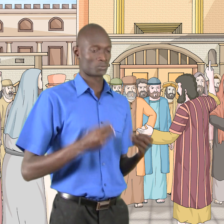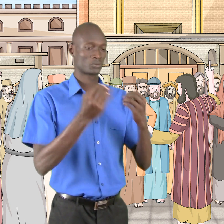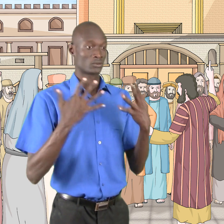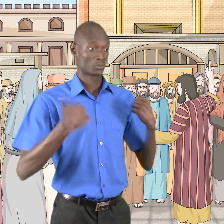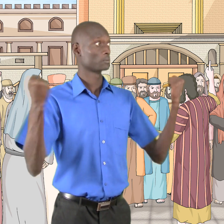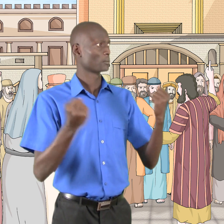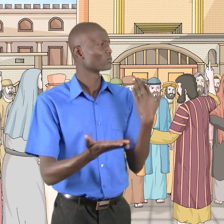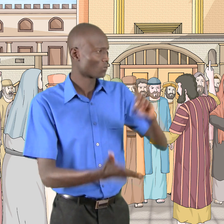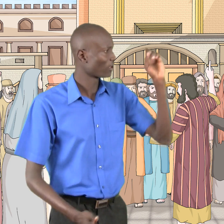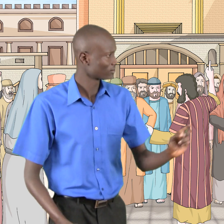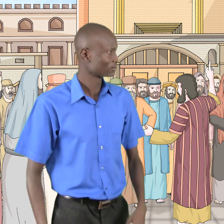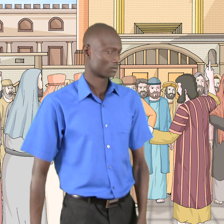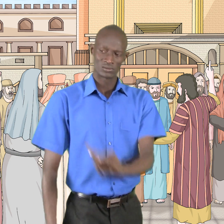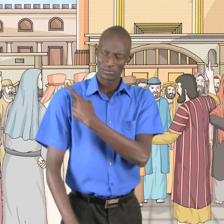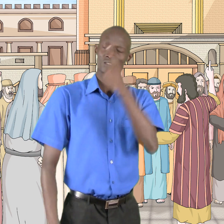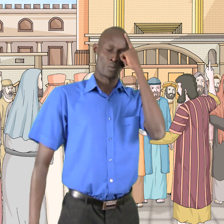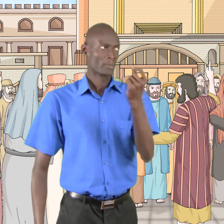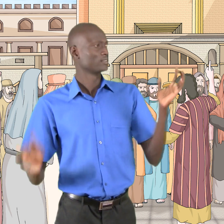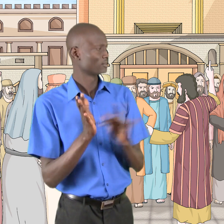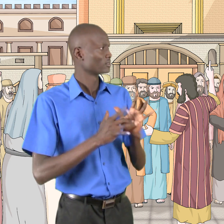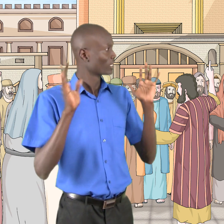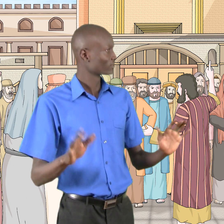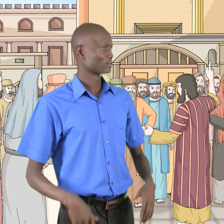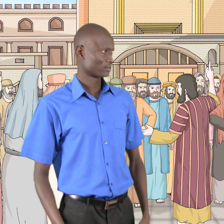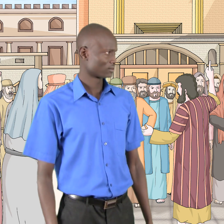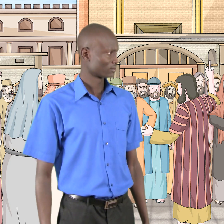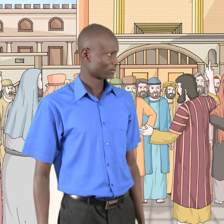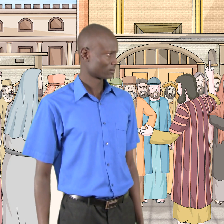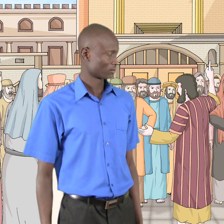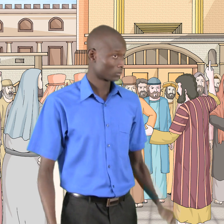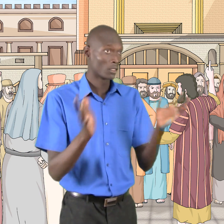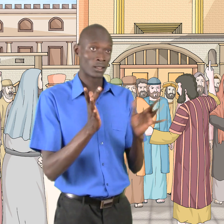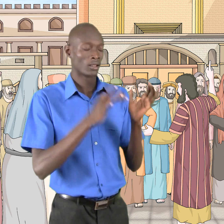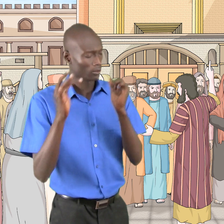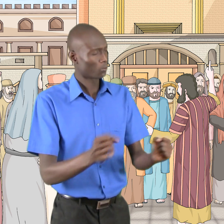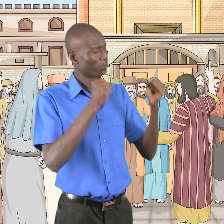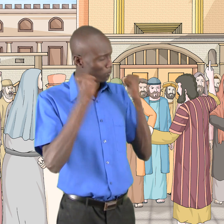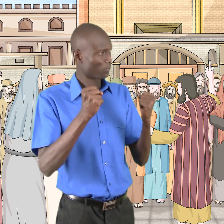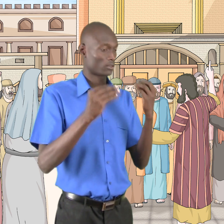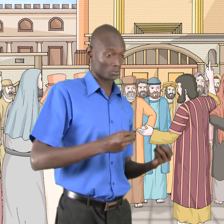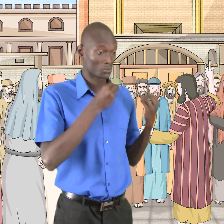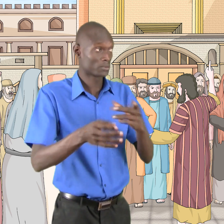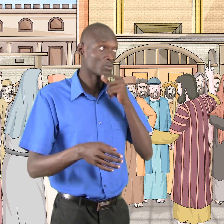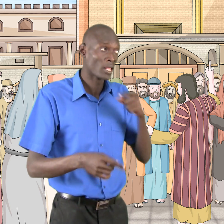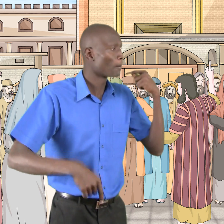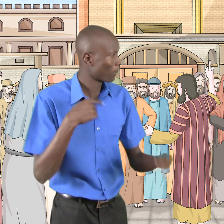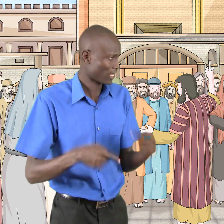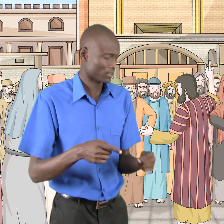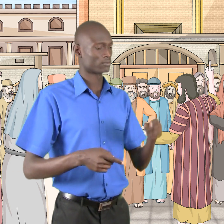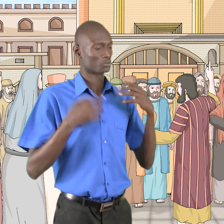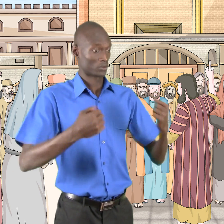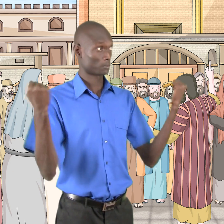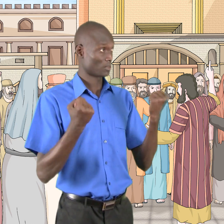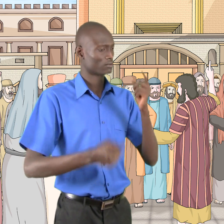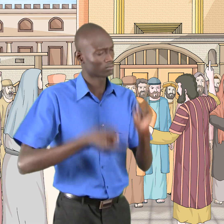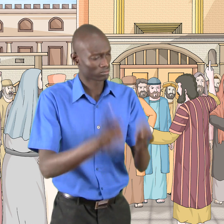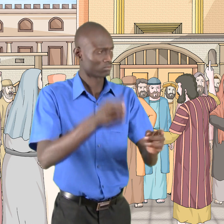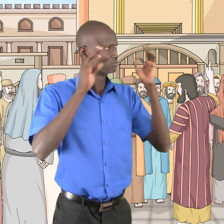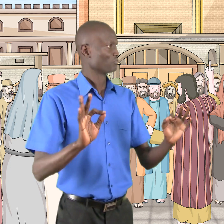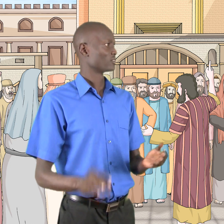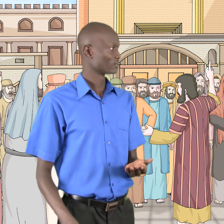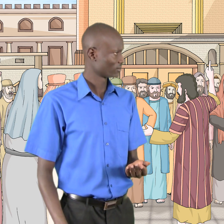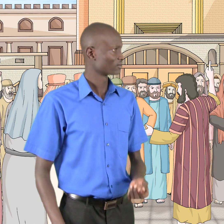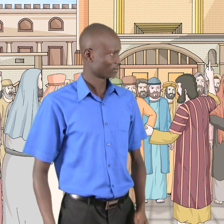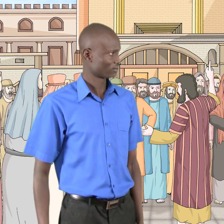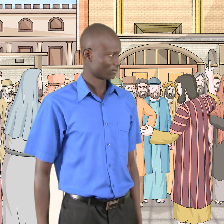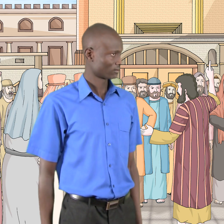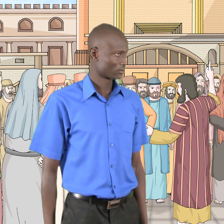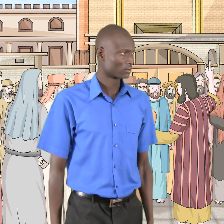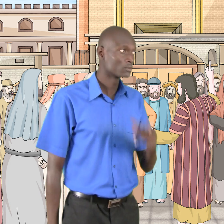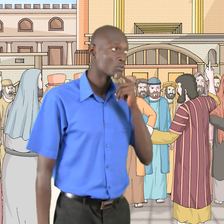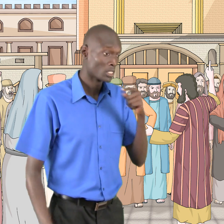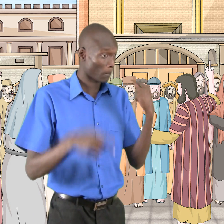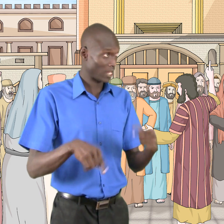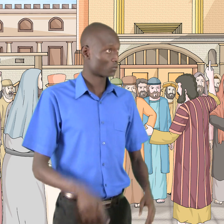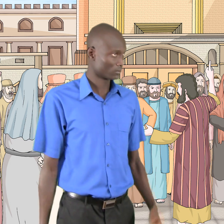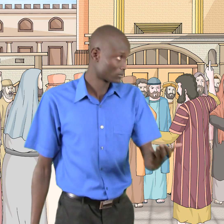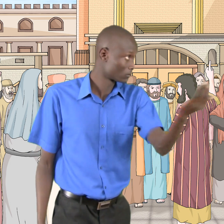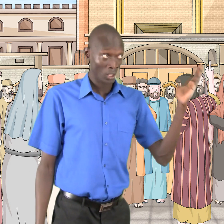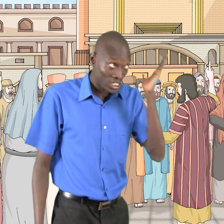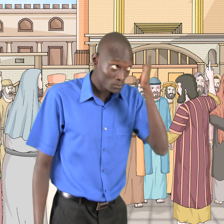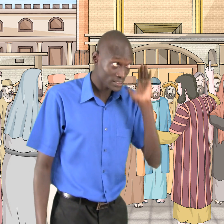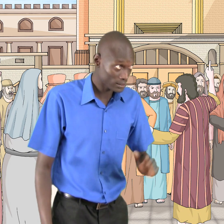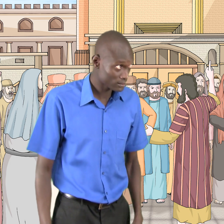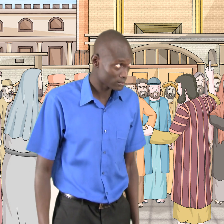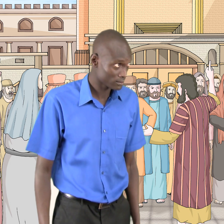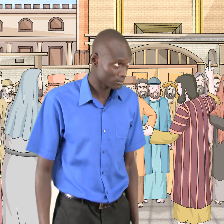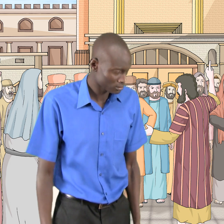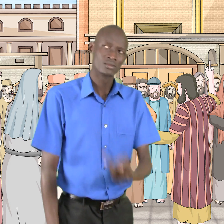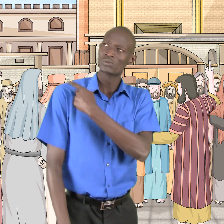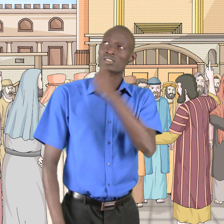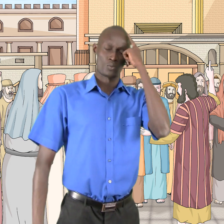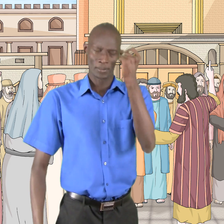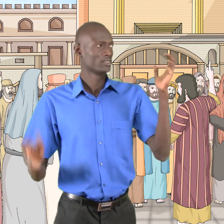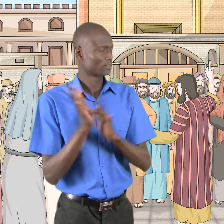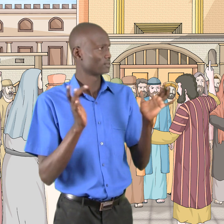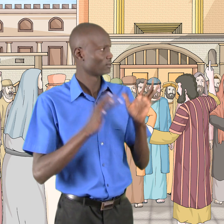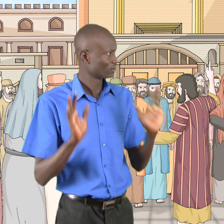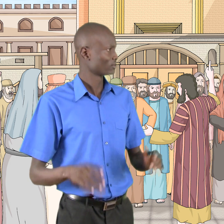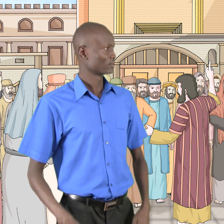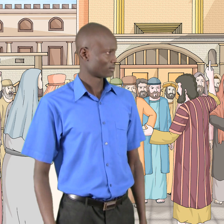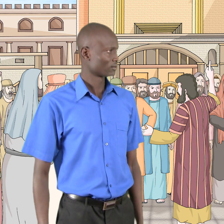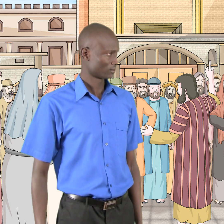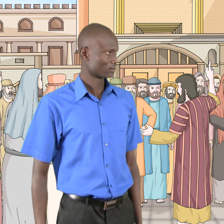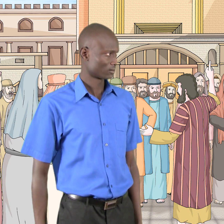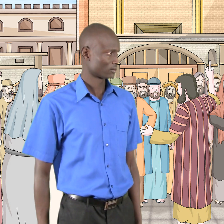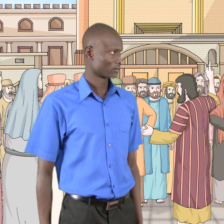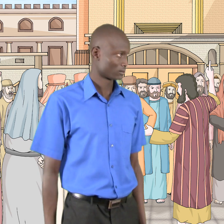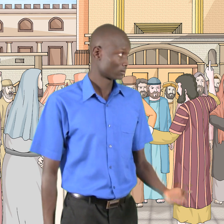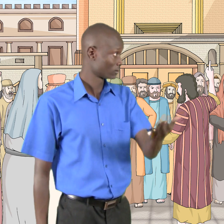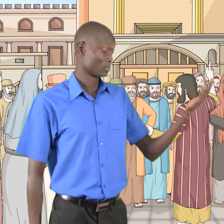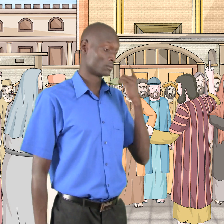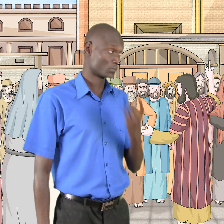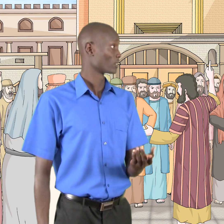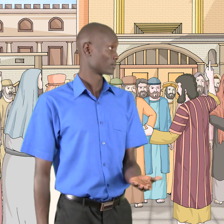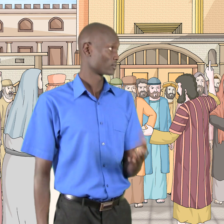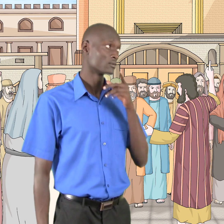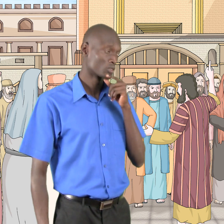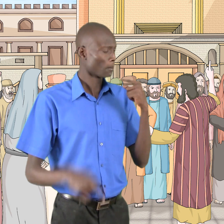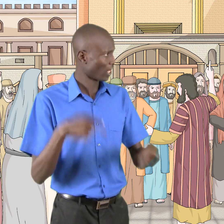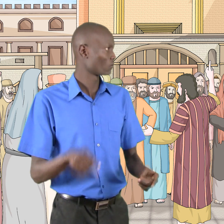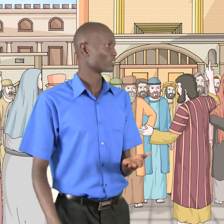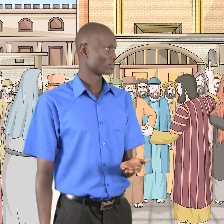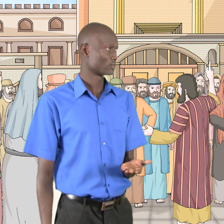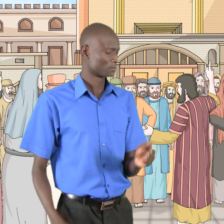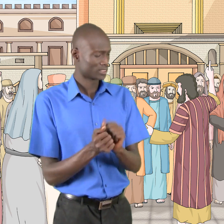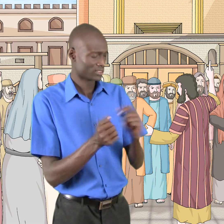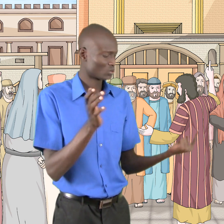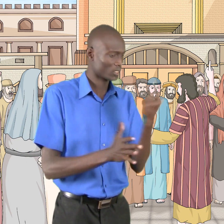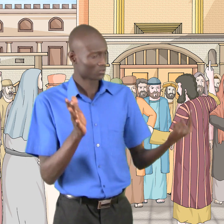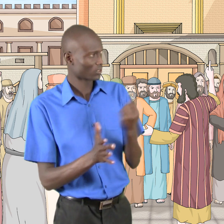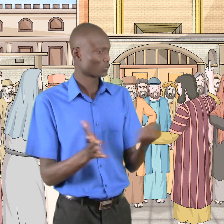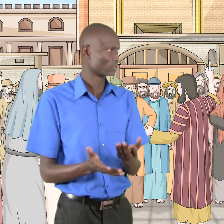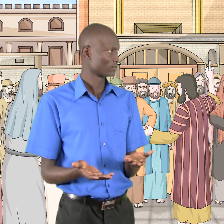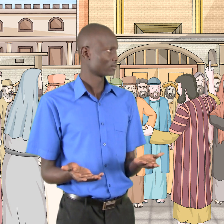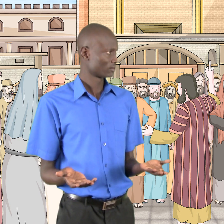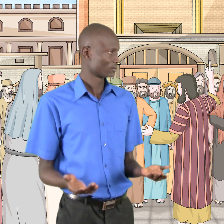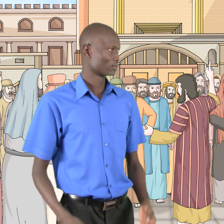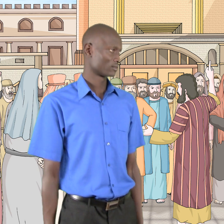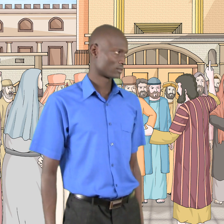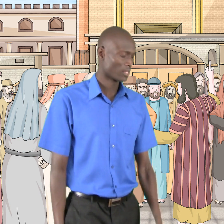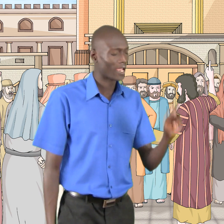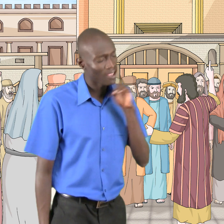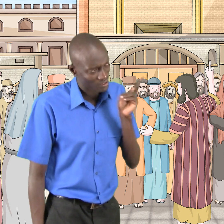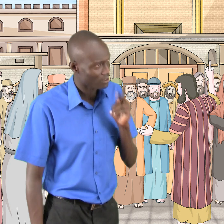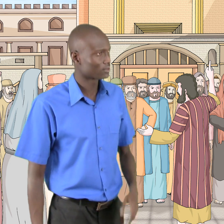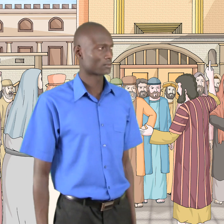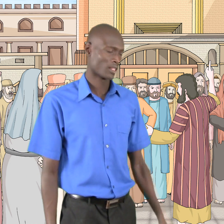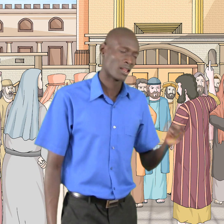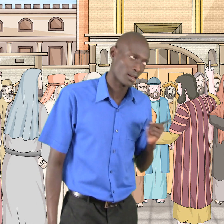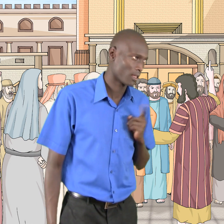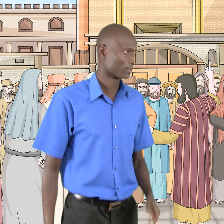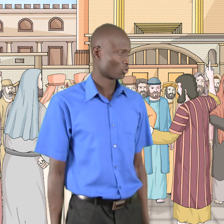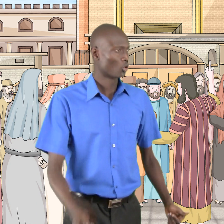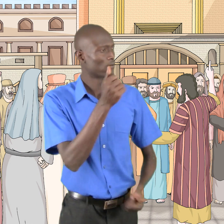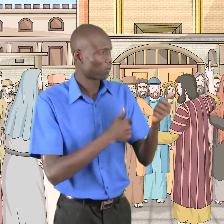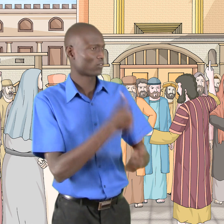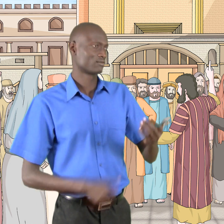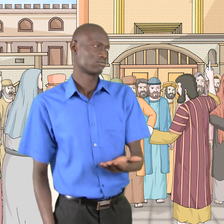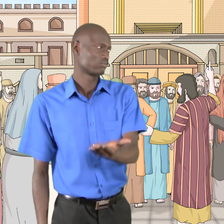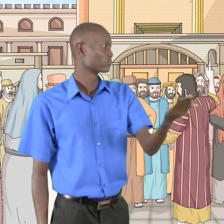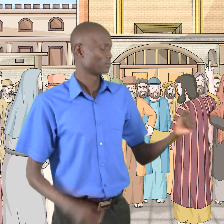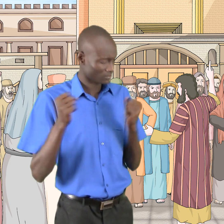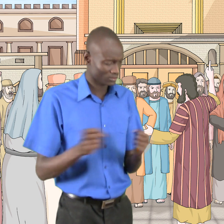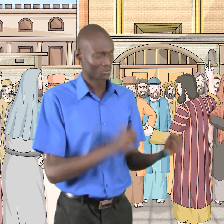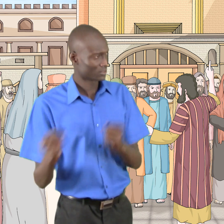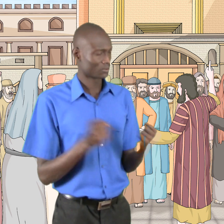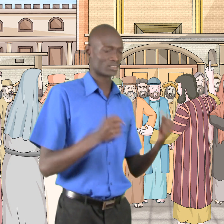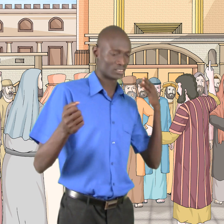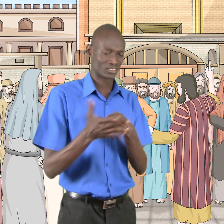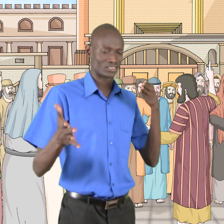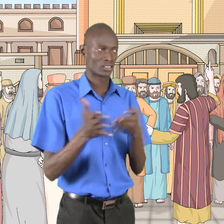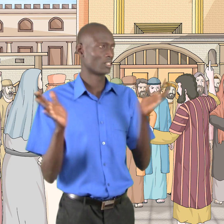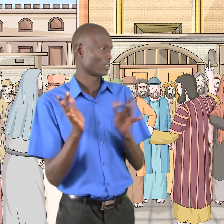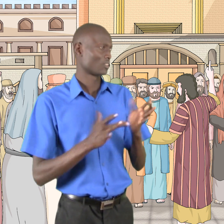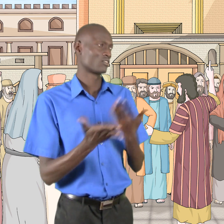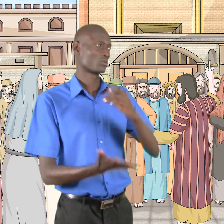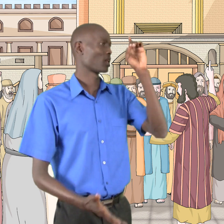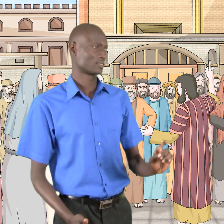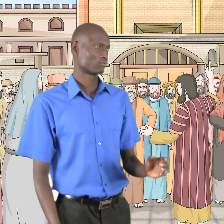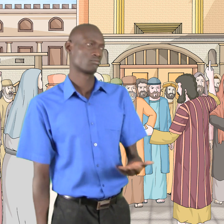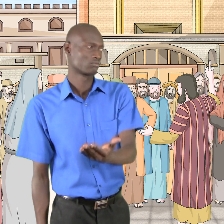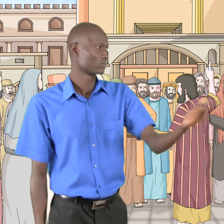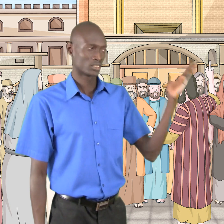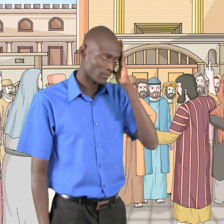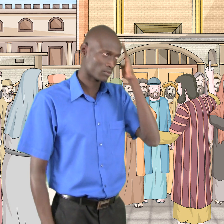It is Jesus’ name and the faith that comes through Him that has given him this complete healing in your presence.